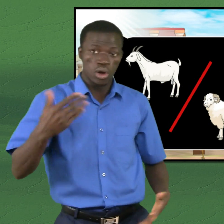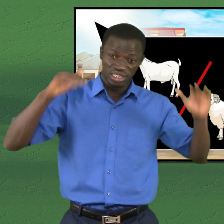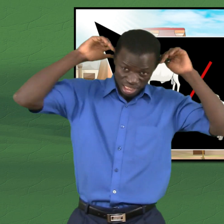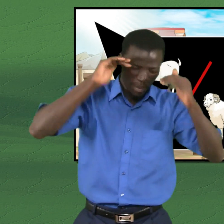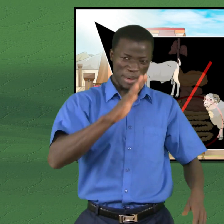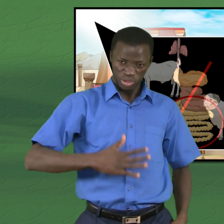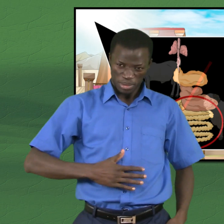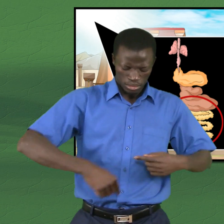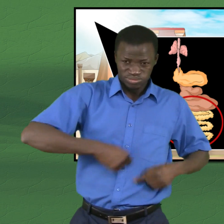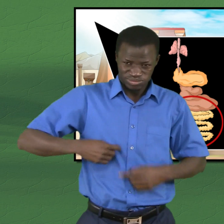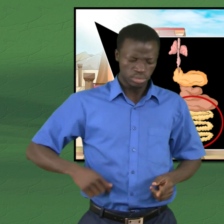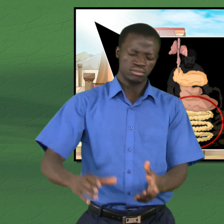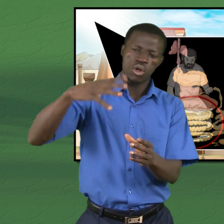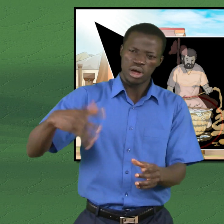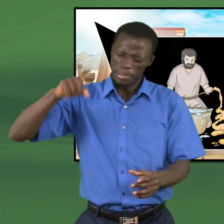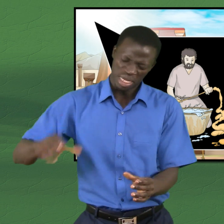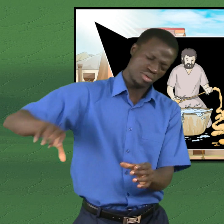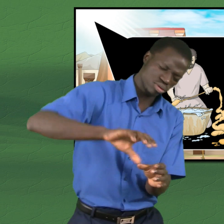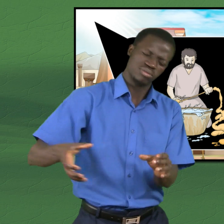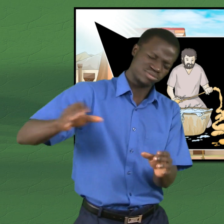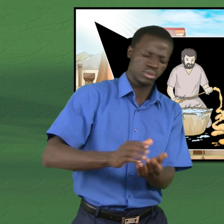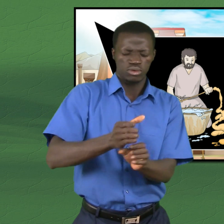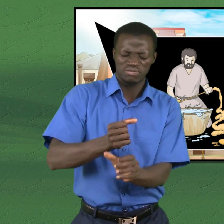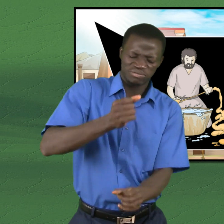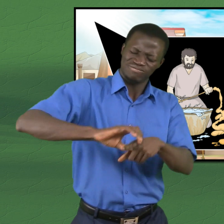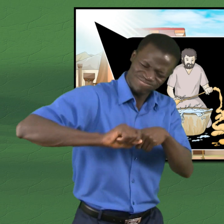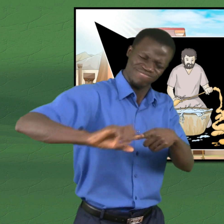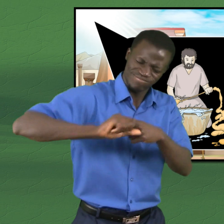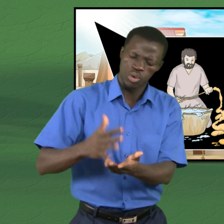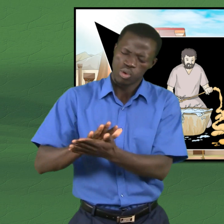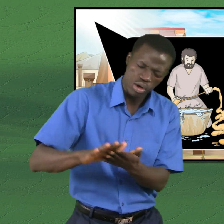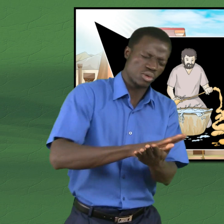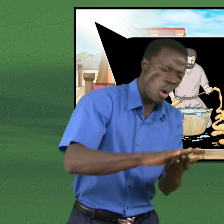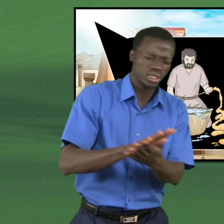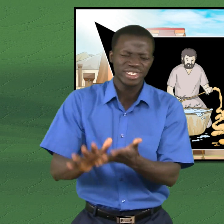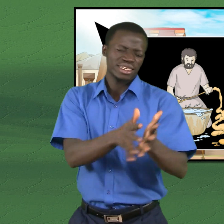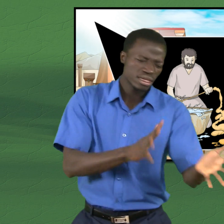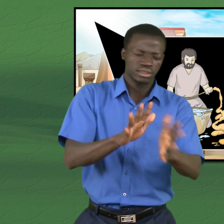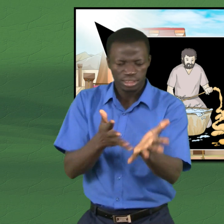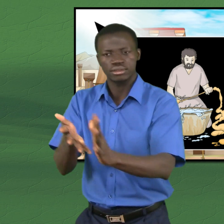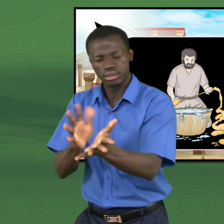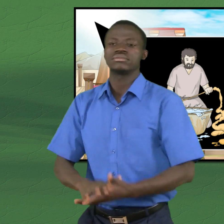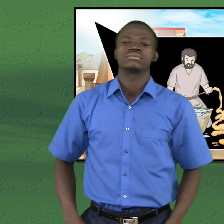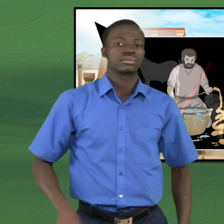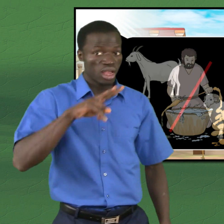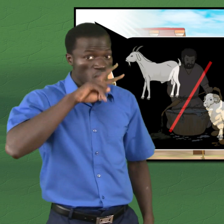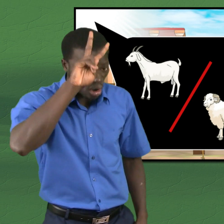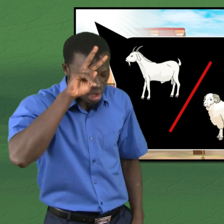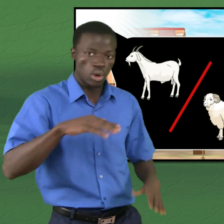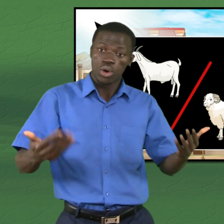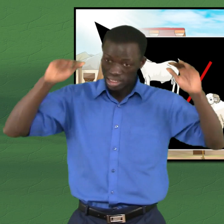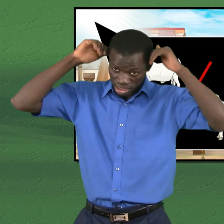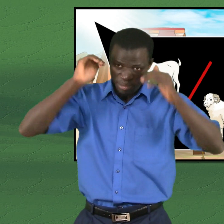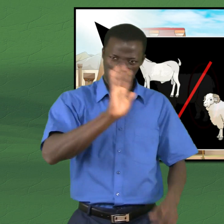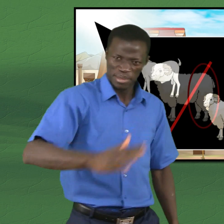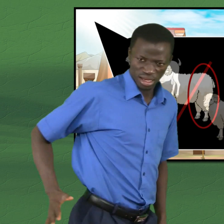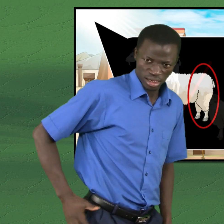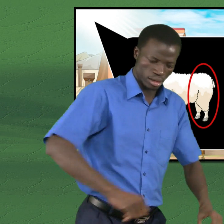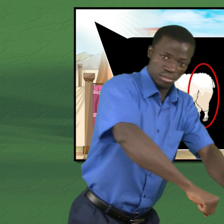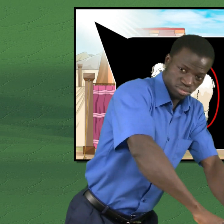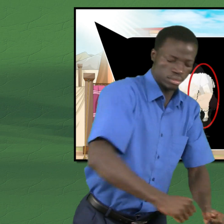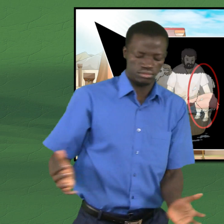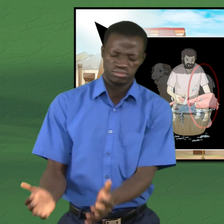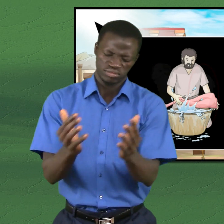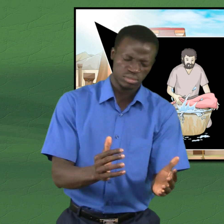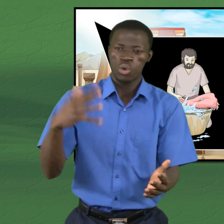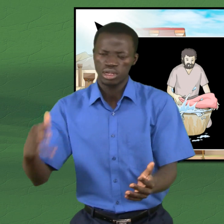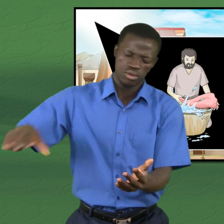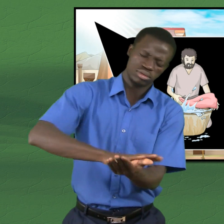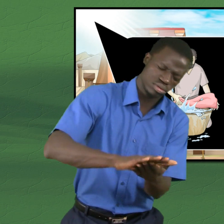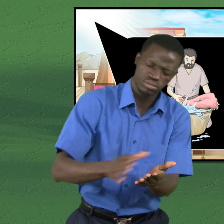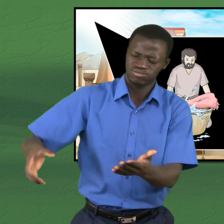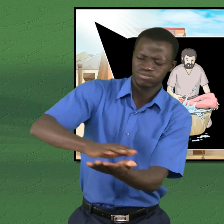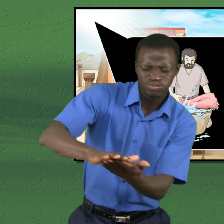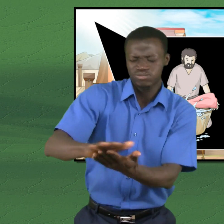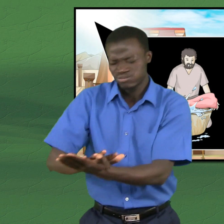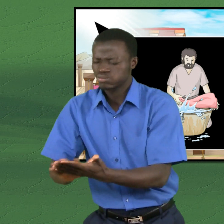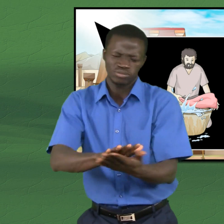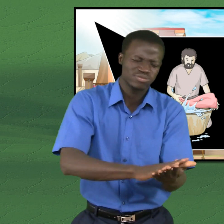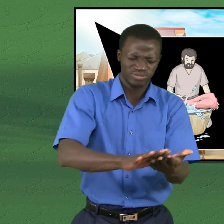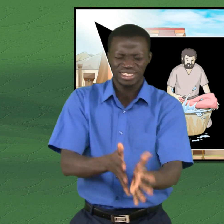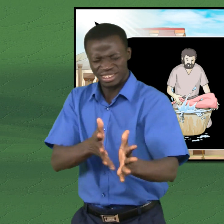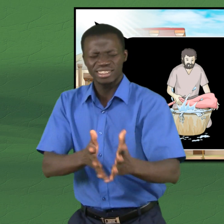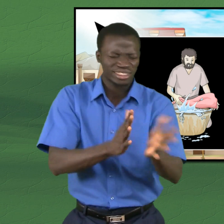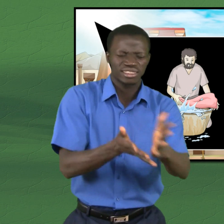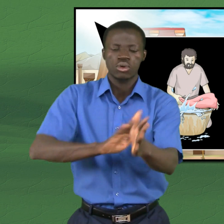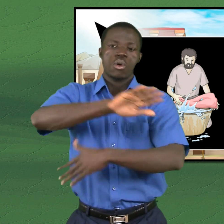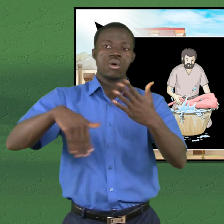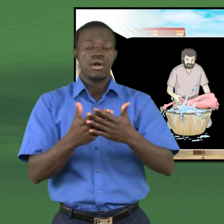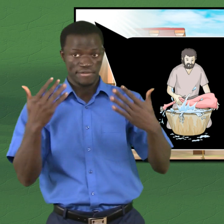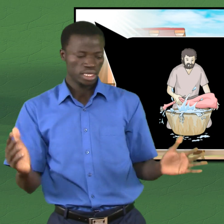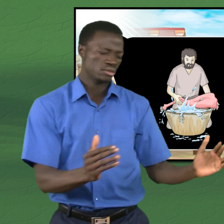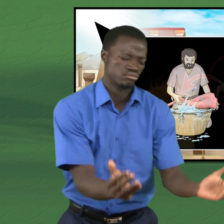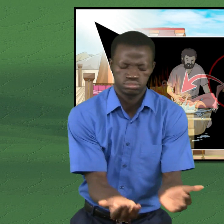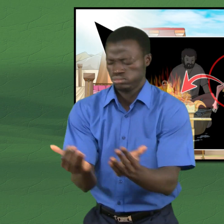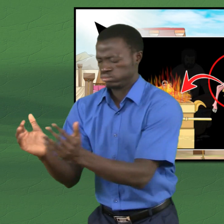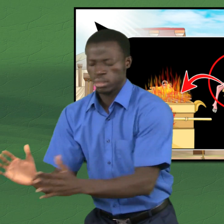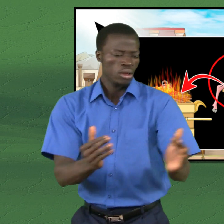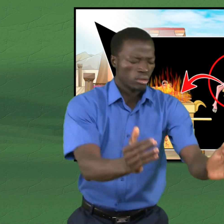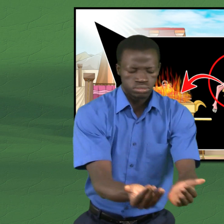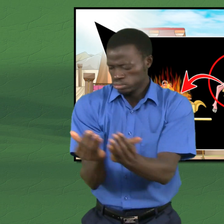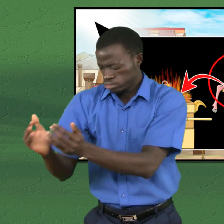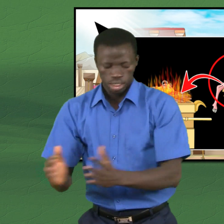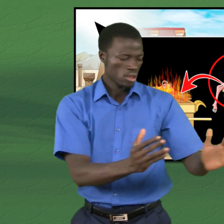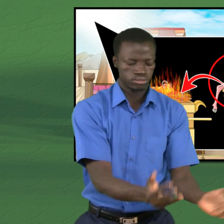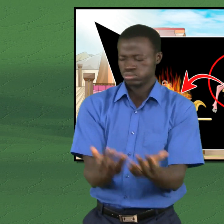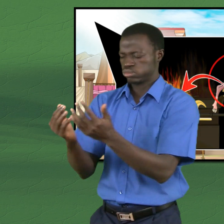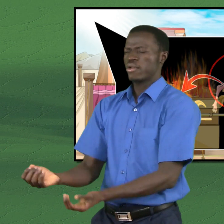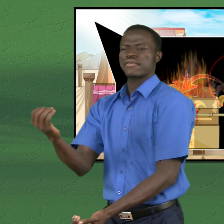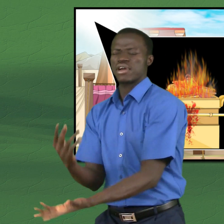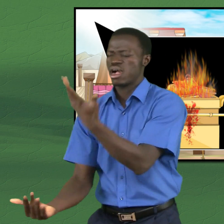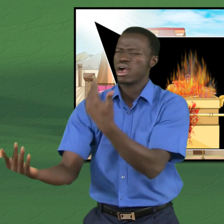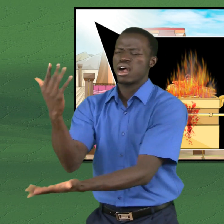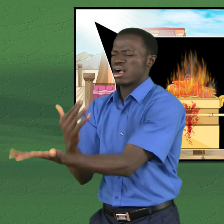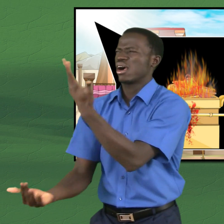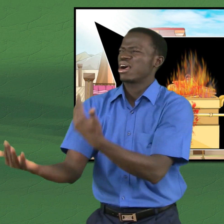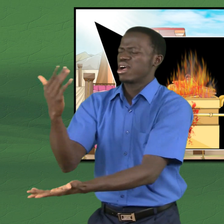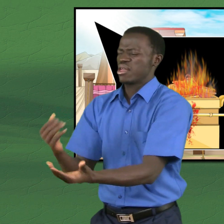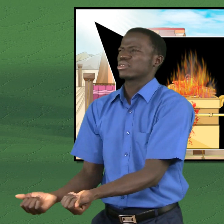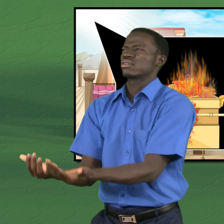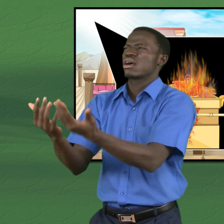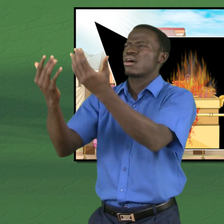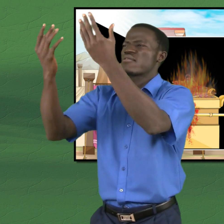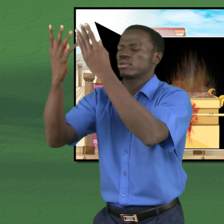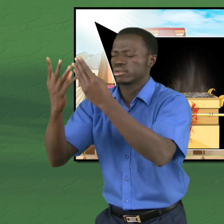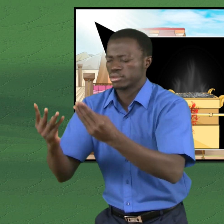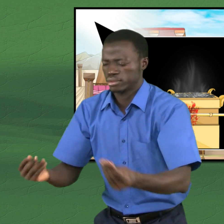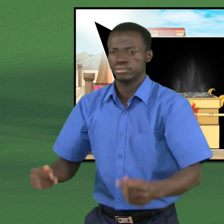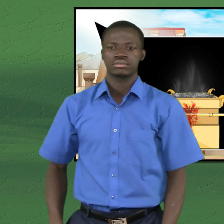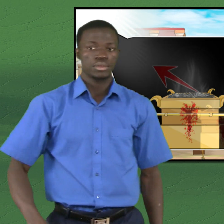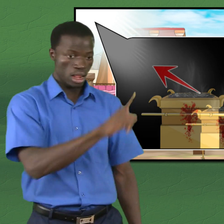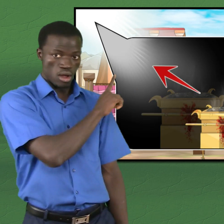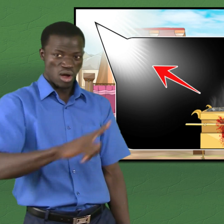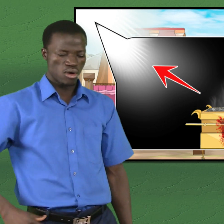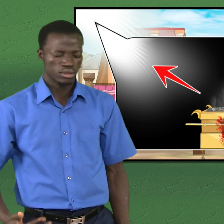The entrails and legs must be washed with water, and the priest shall bring all of it and burn it on the altar;